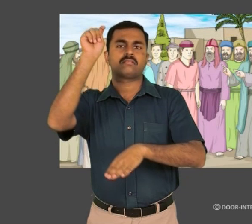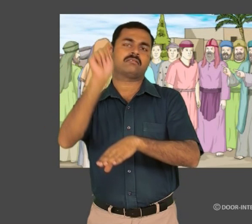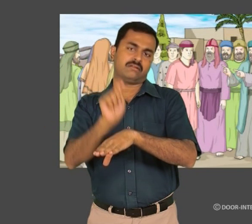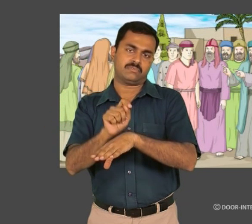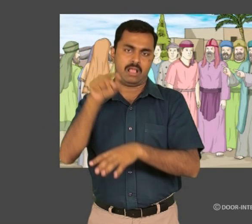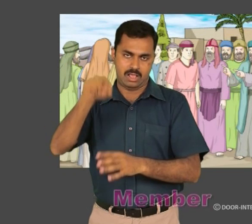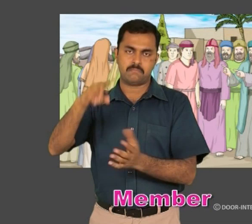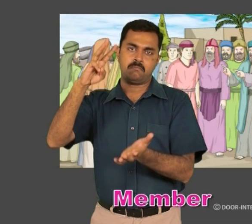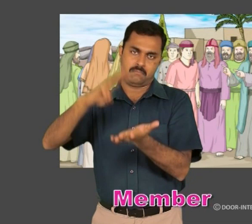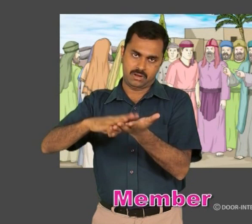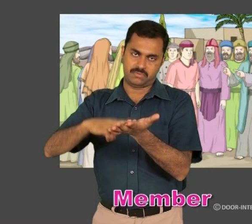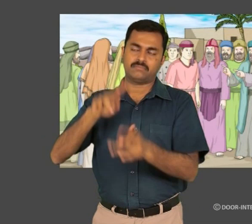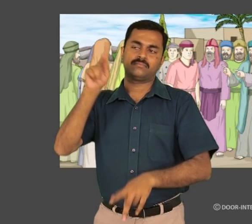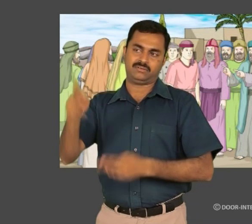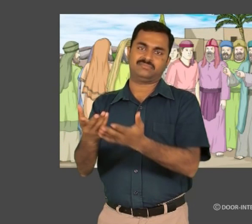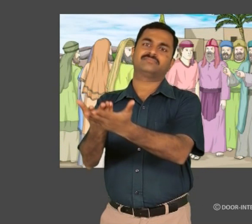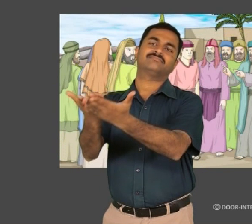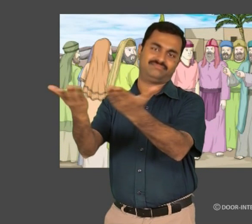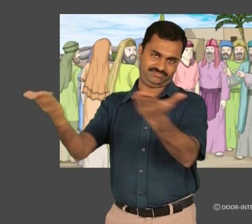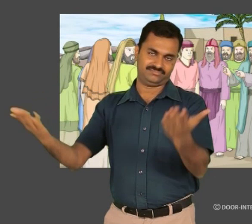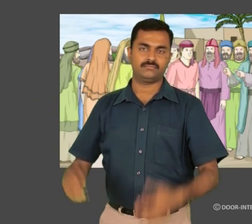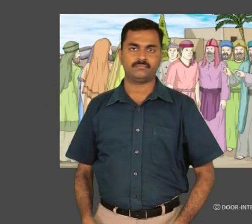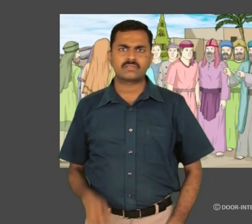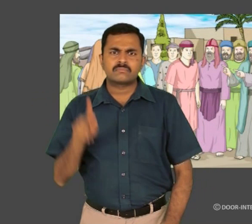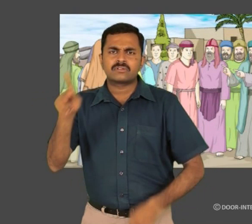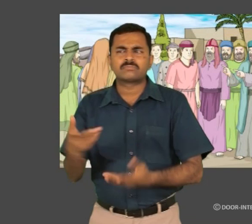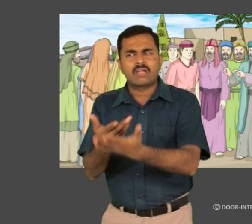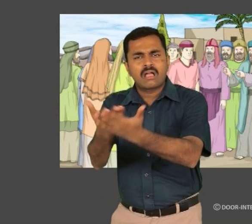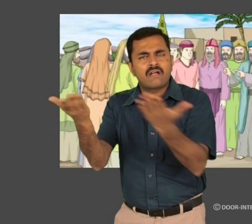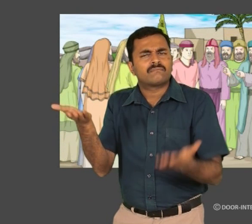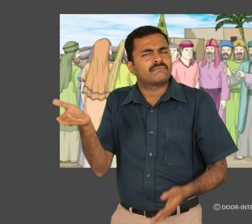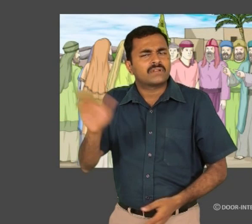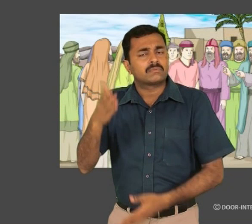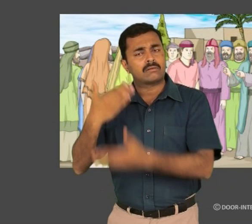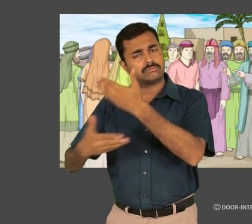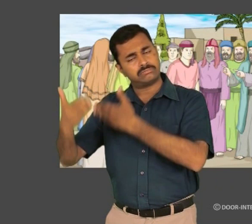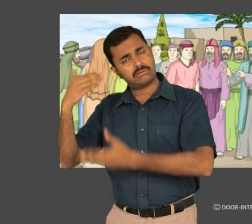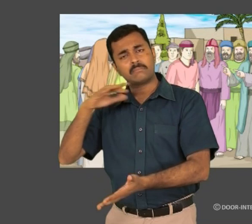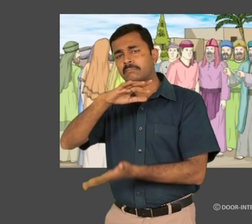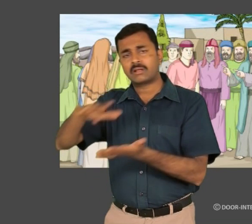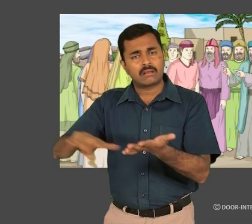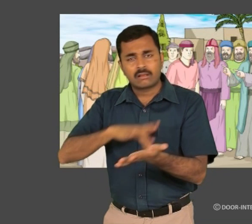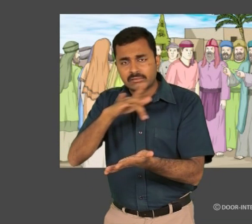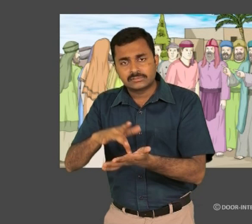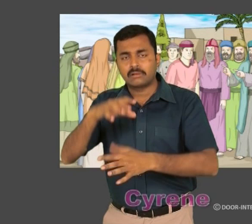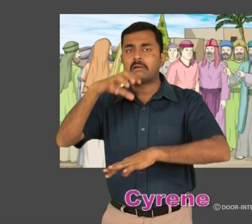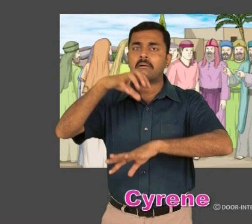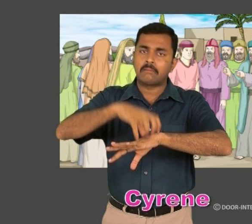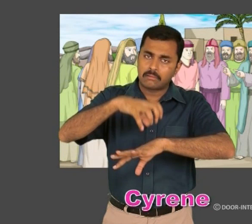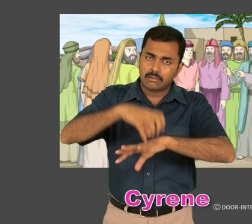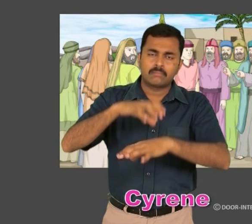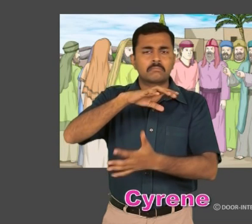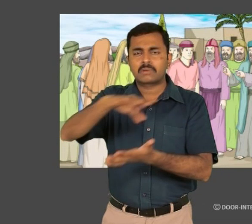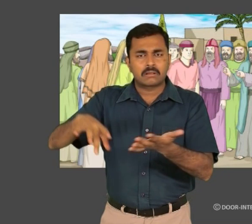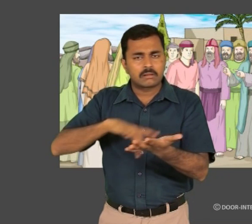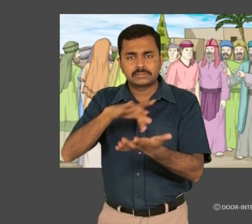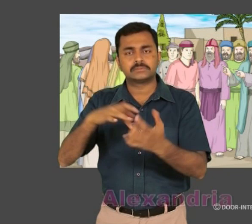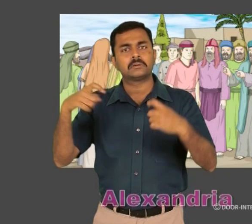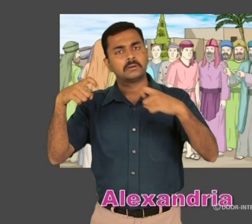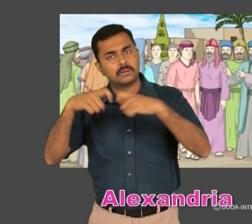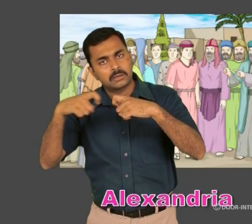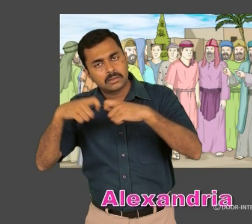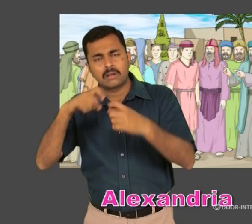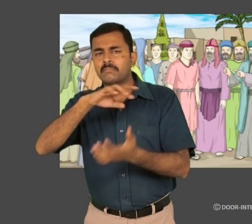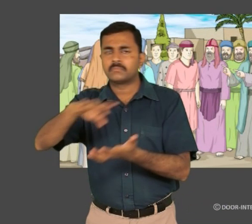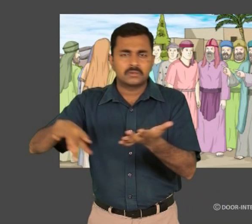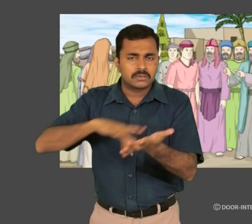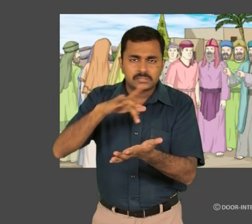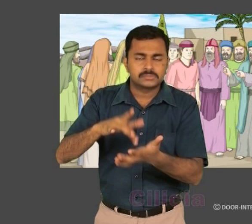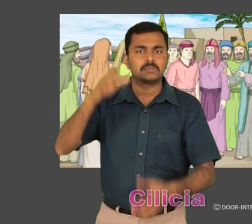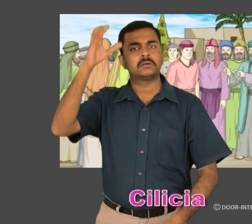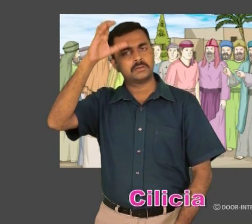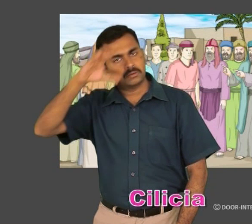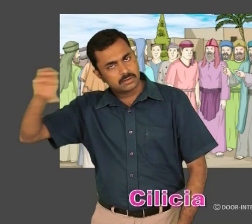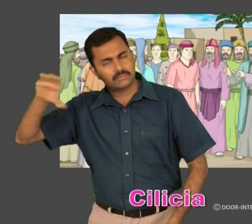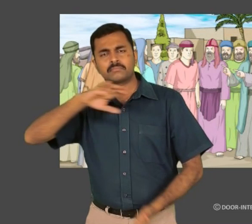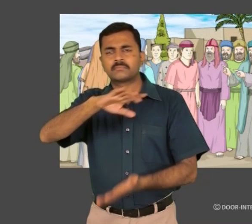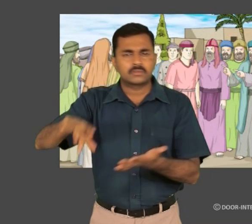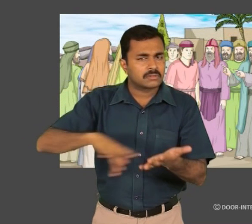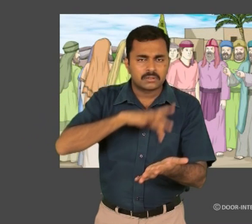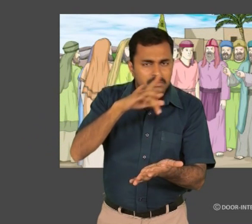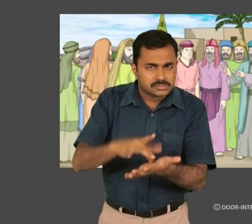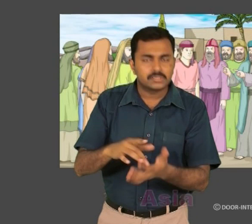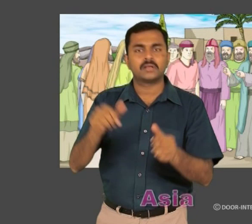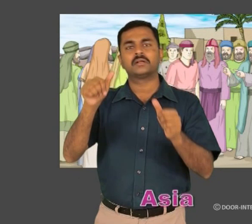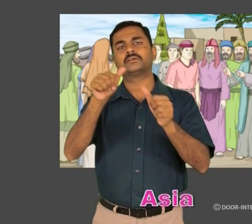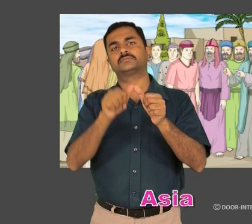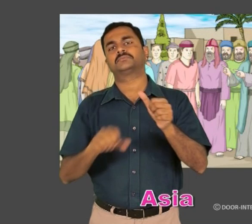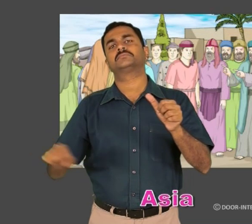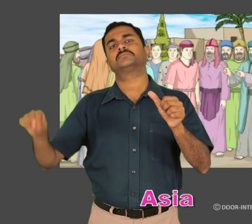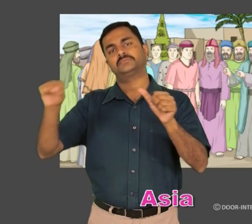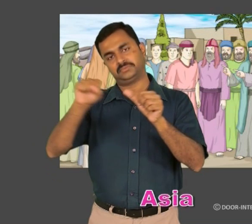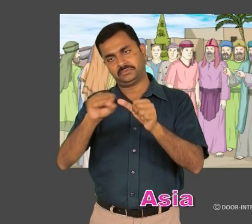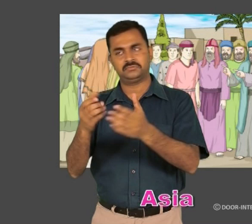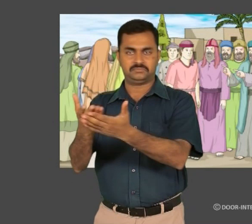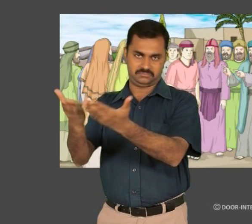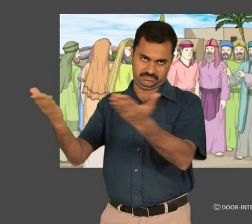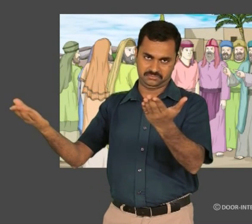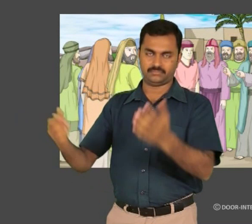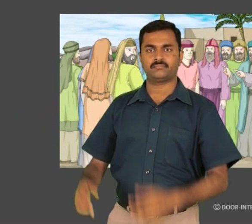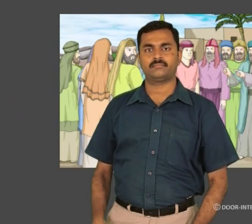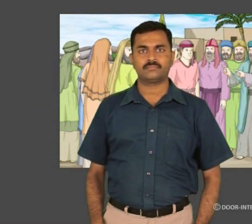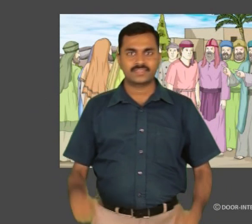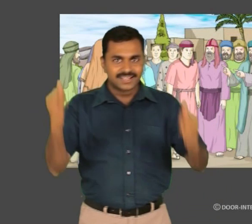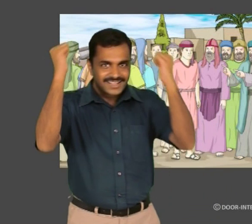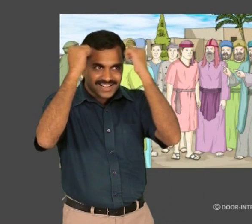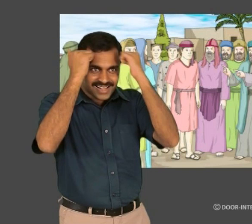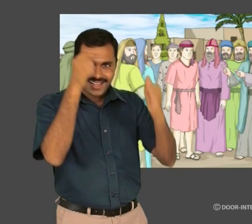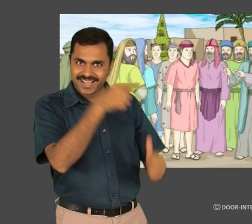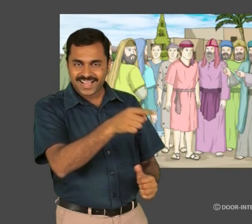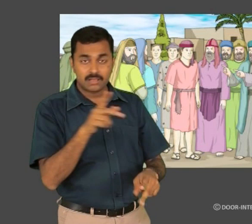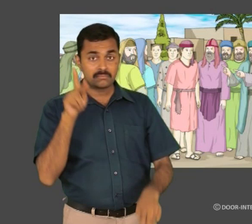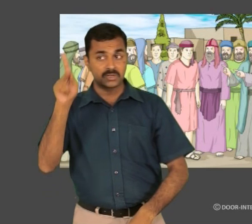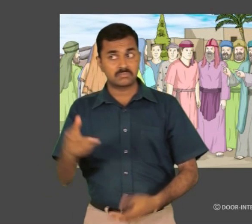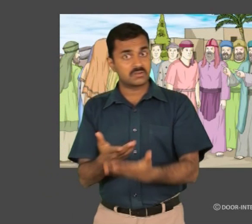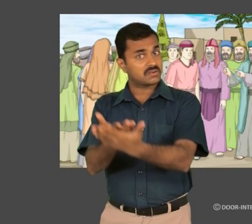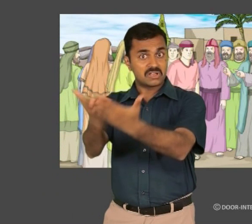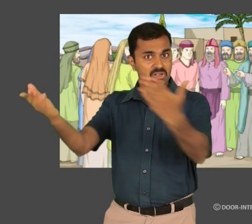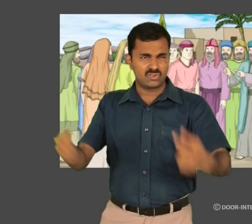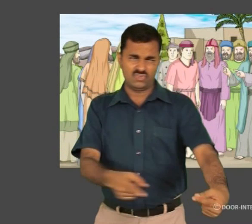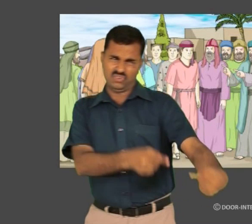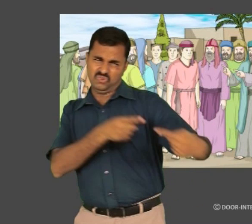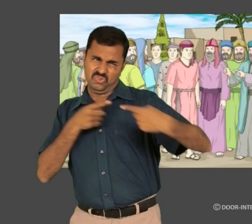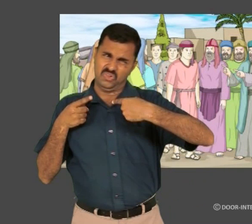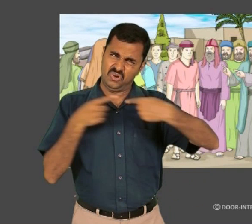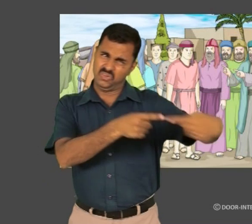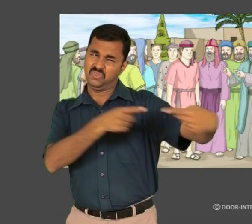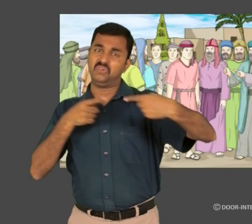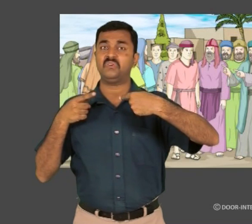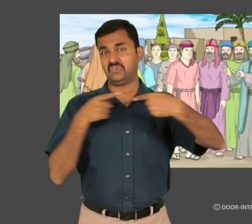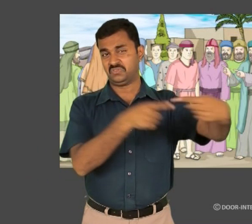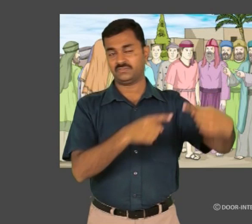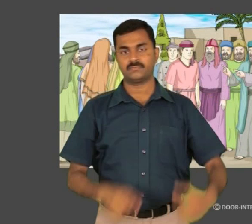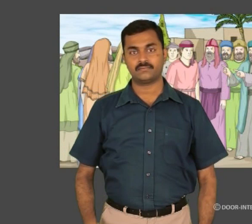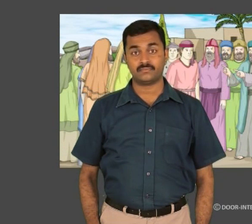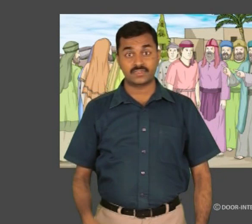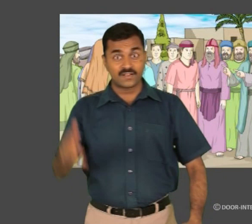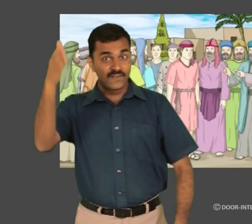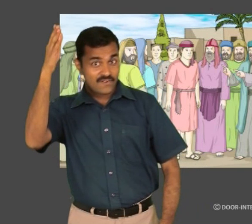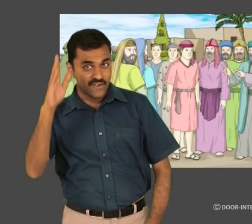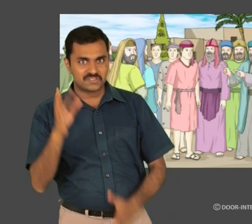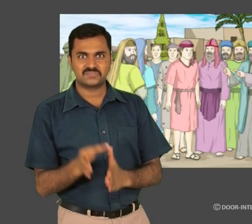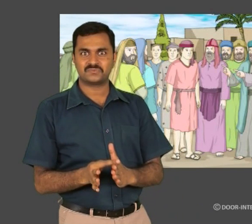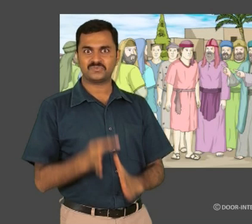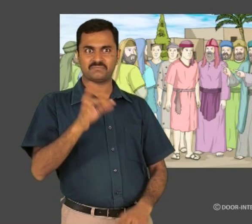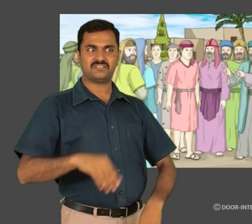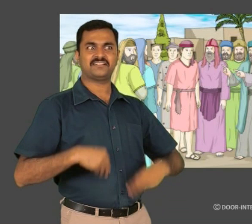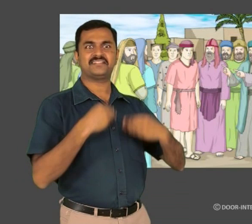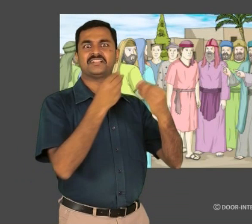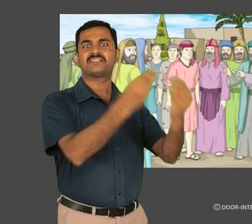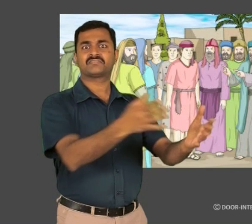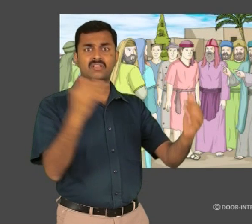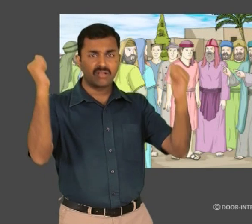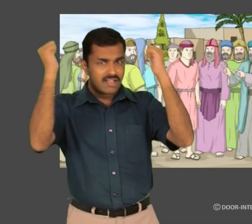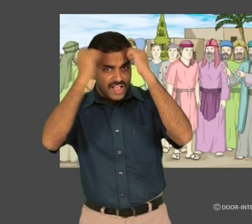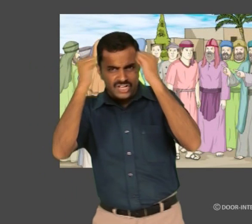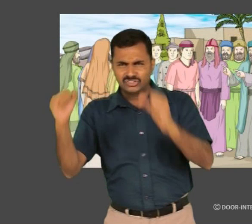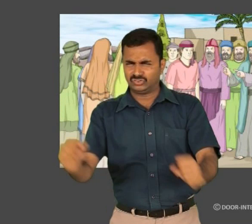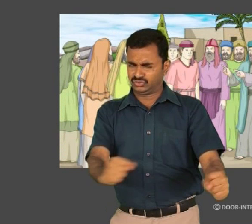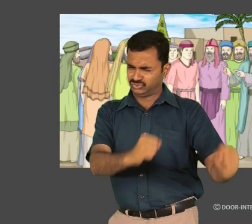But resistance arose from what was called the Synagogue of the Freedmen, including Cyrenians, Alexandrians, and men from the provinces of Cilicia and Asia.